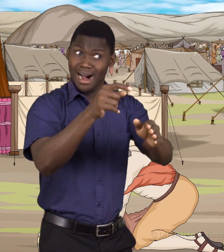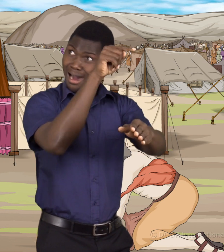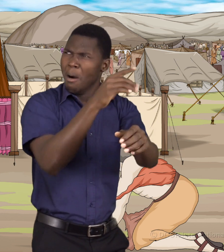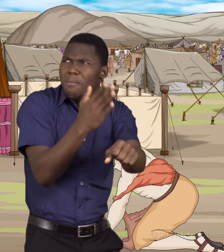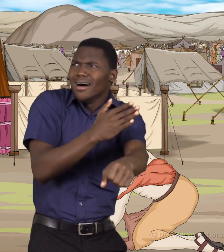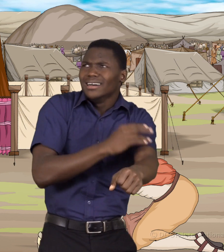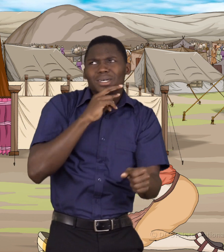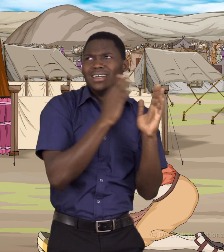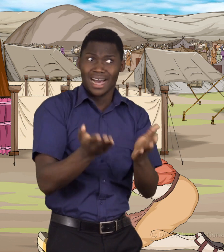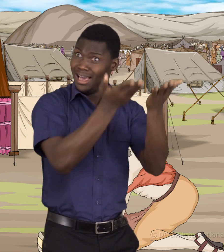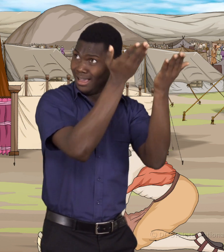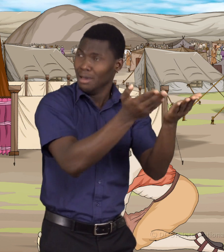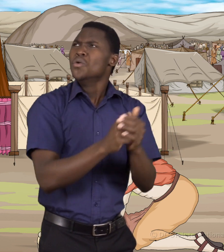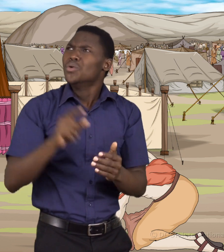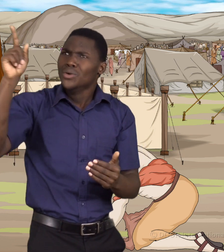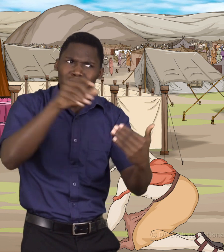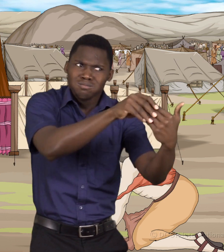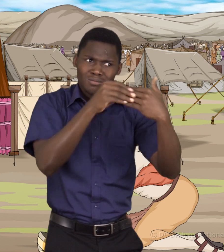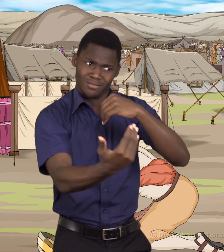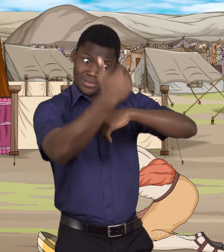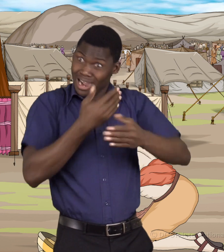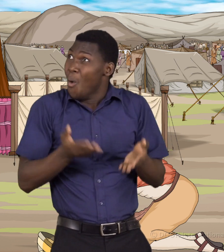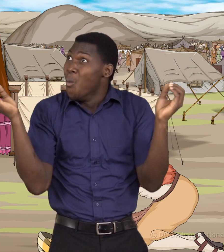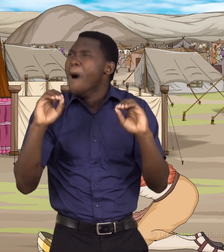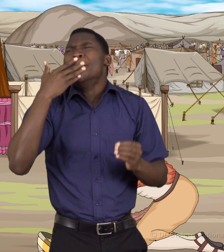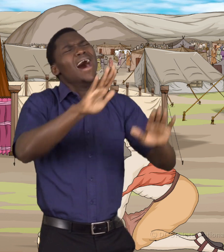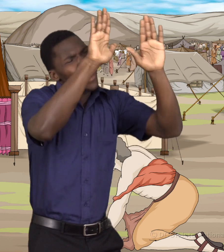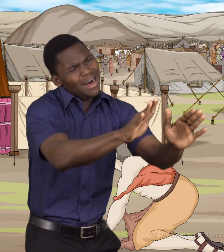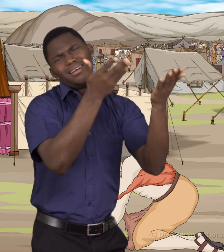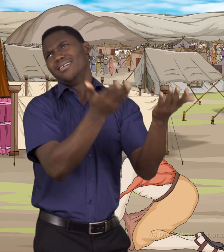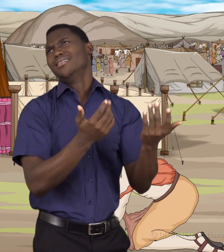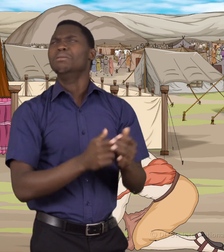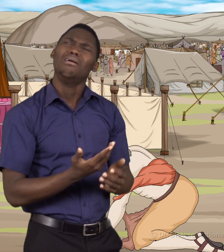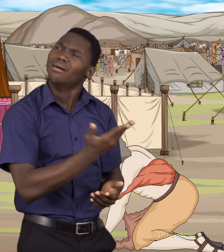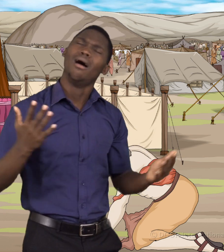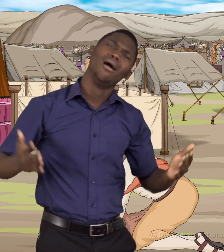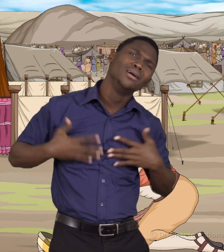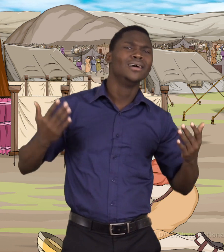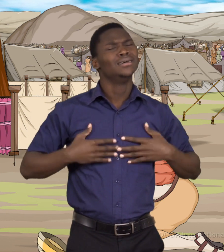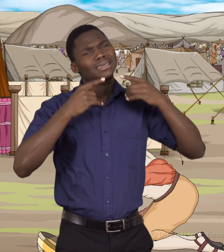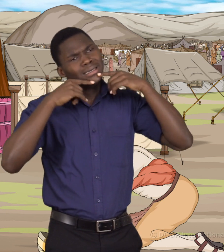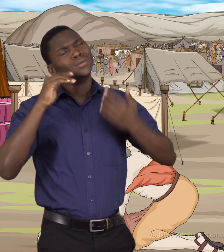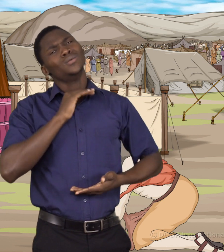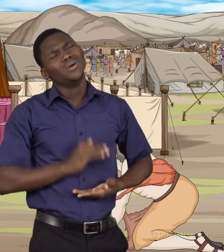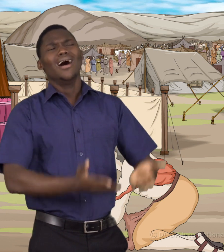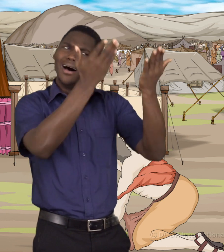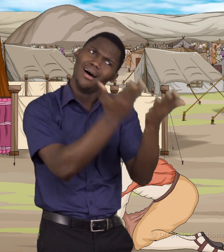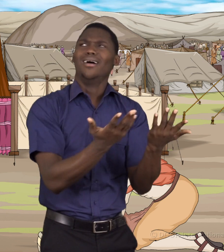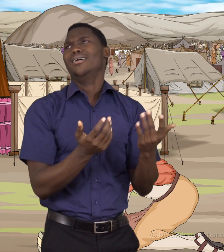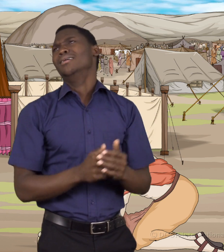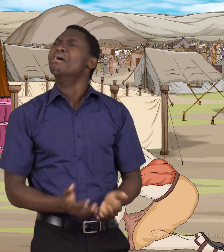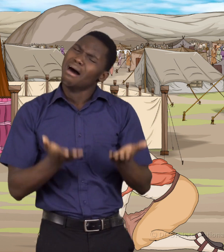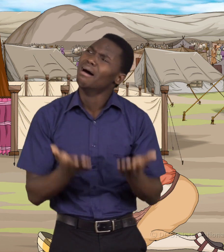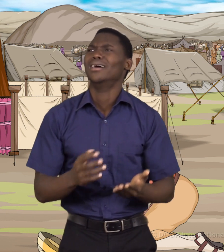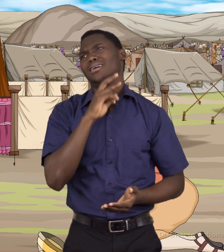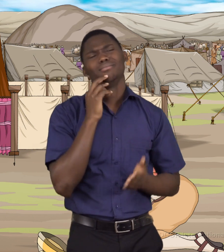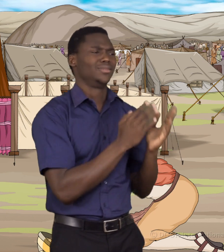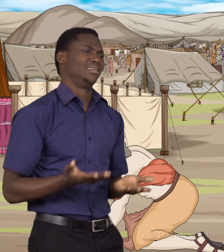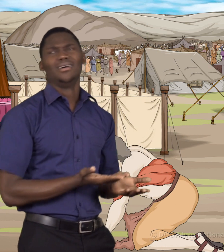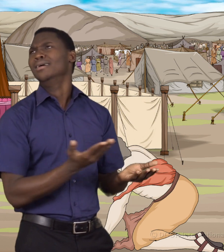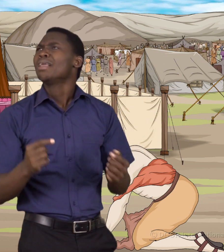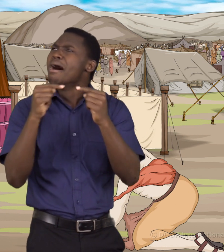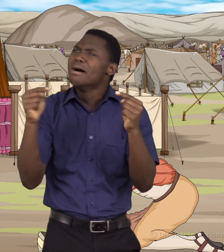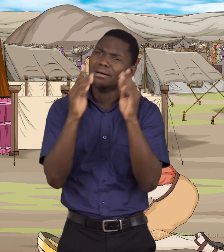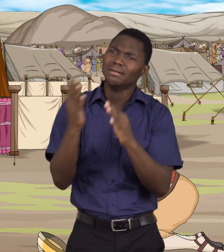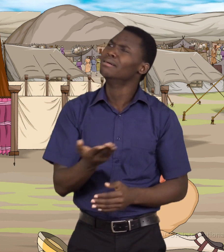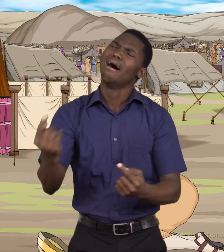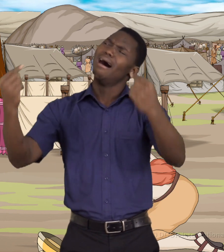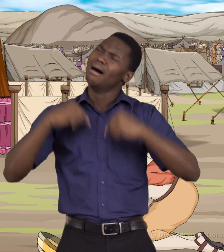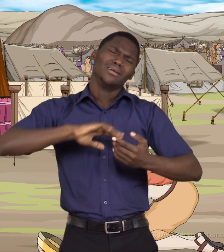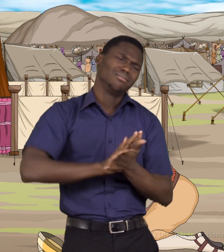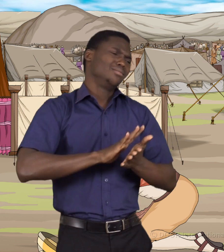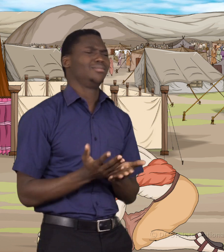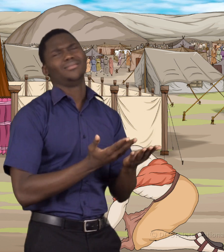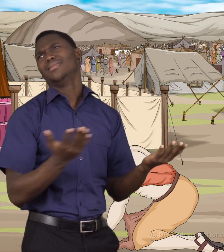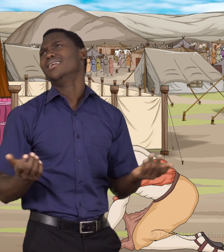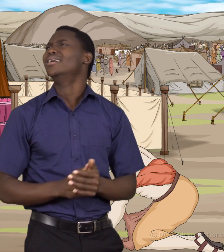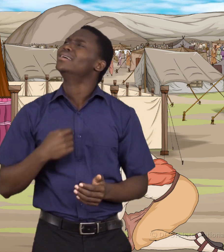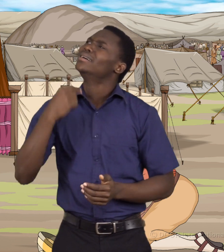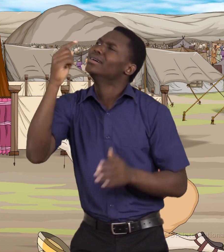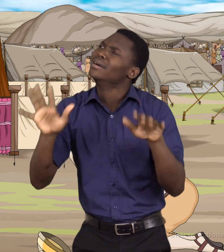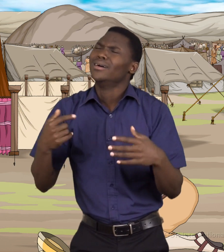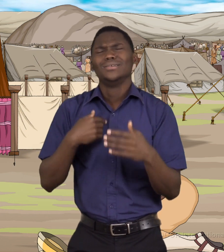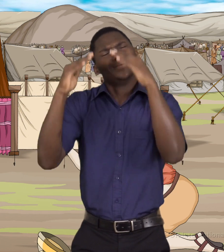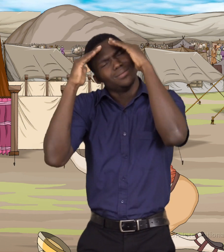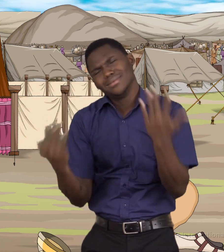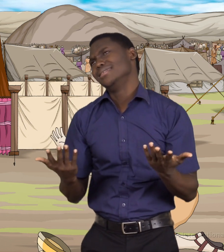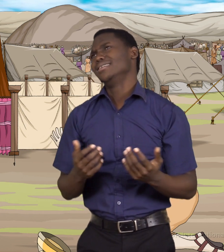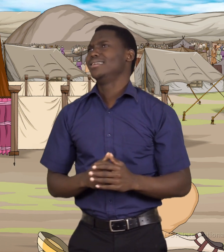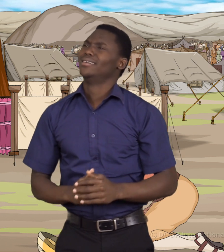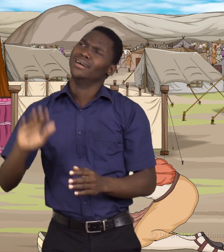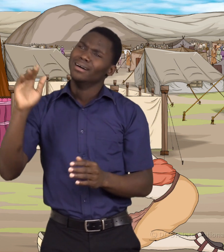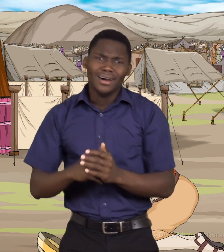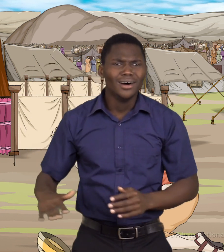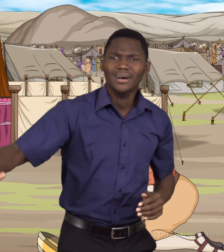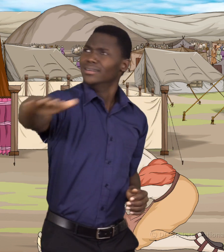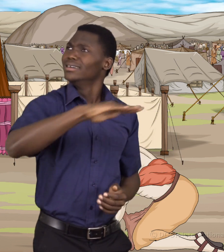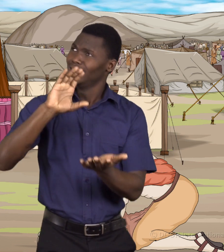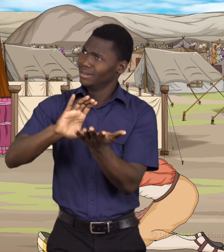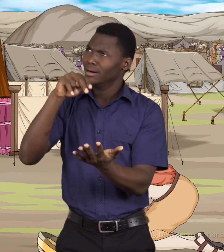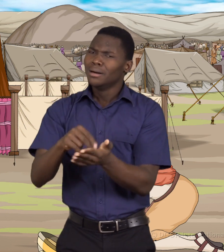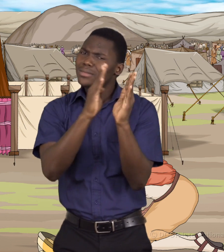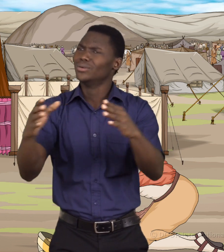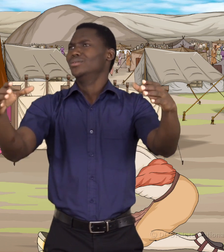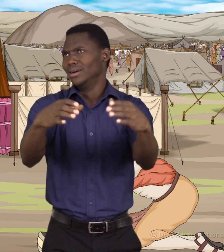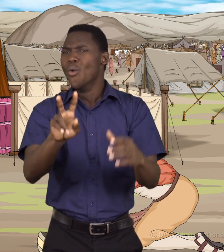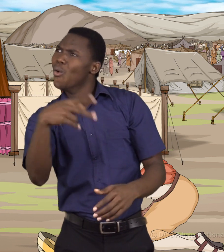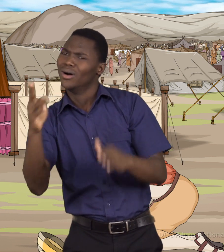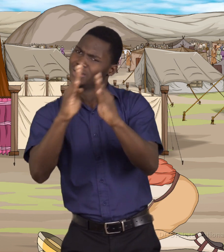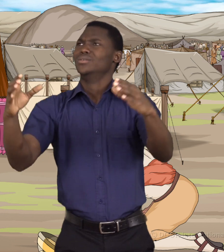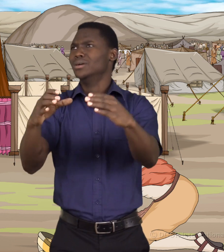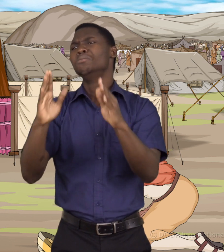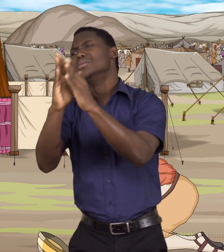O Lord, what can I say, now that Israel has turned its back and run from its enemies?